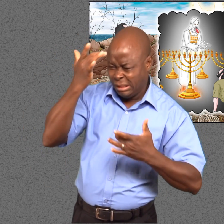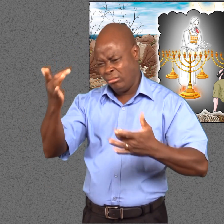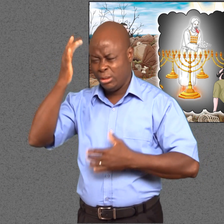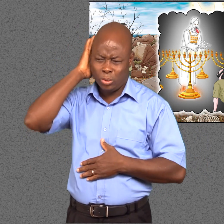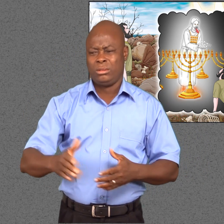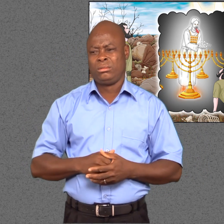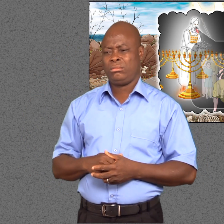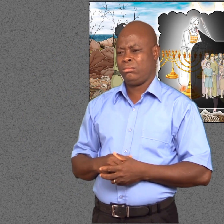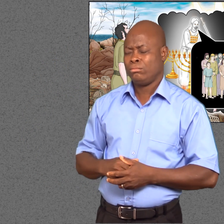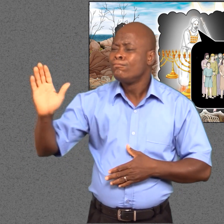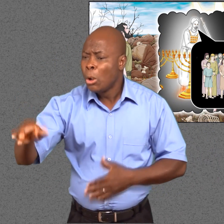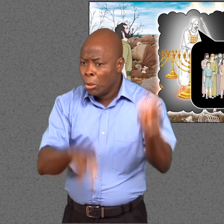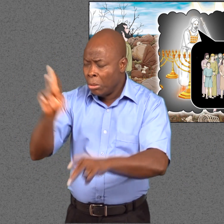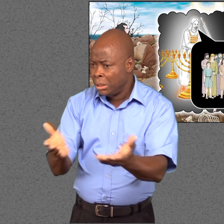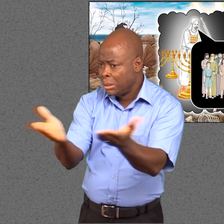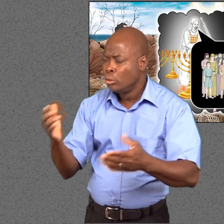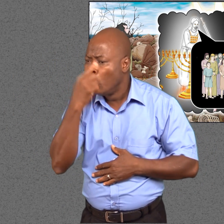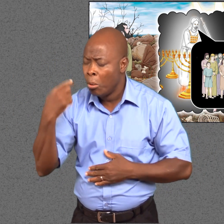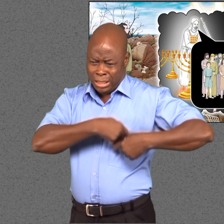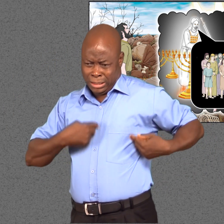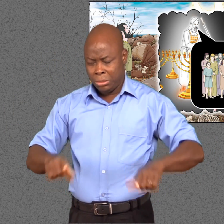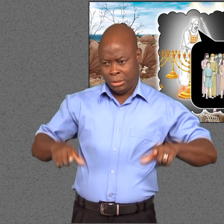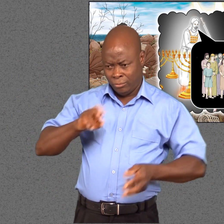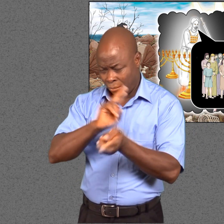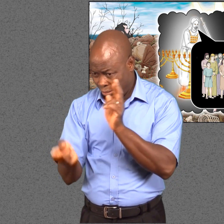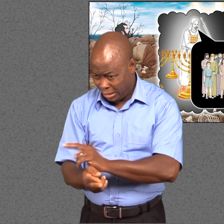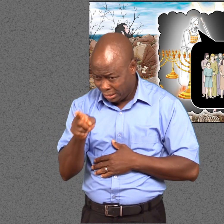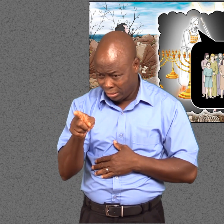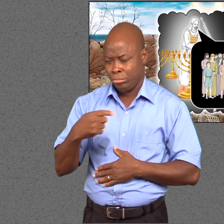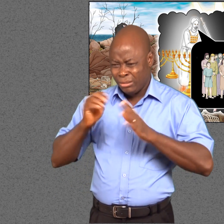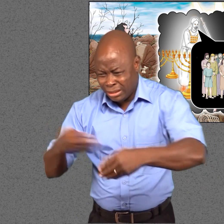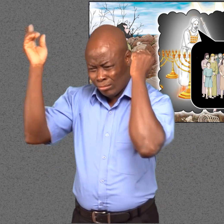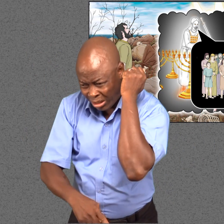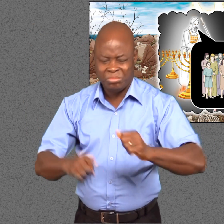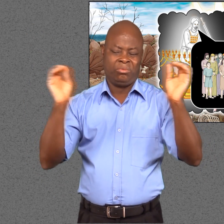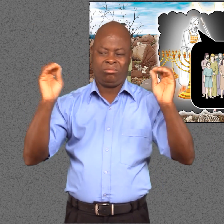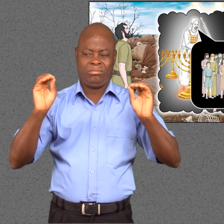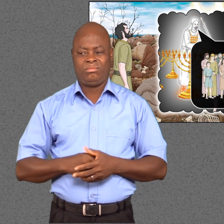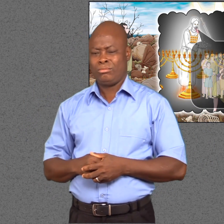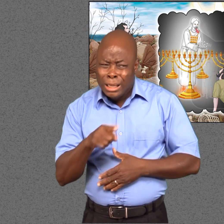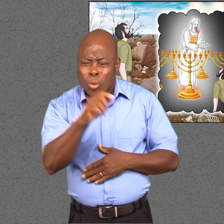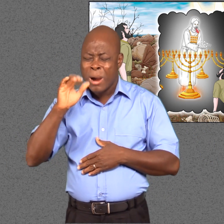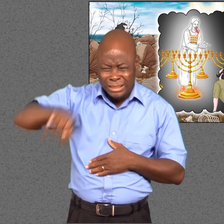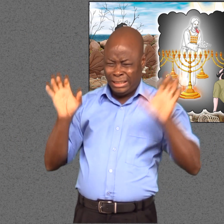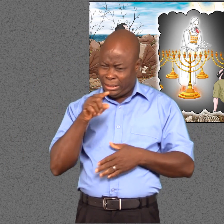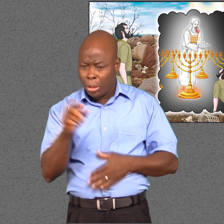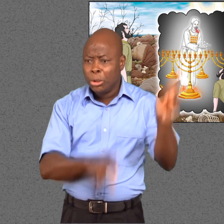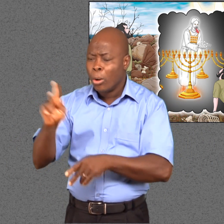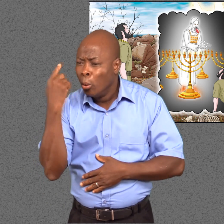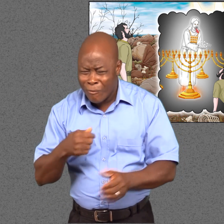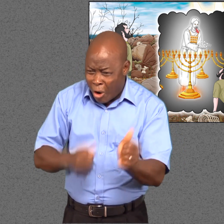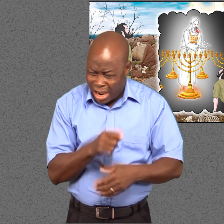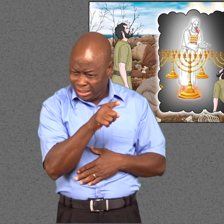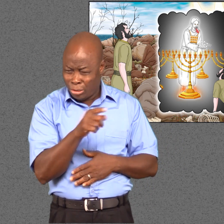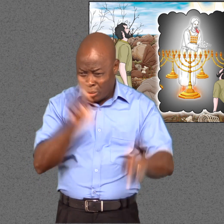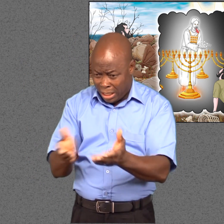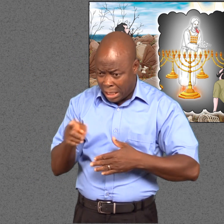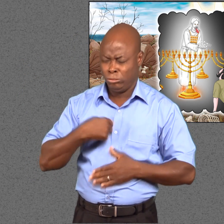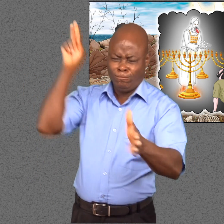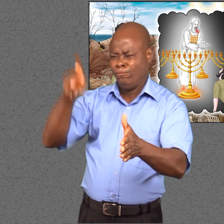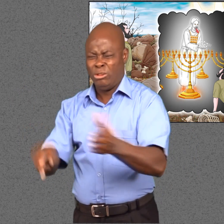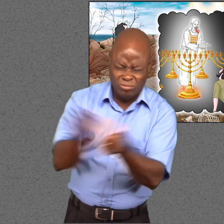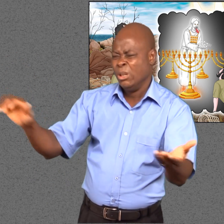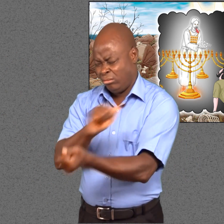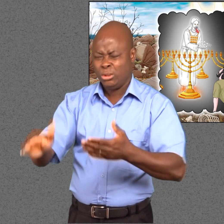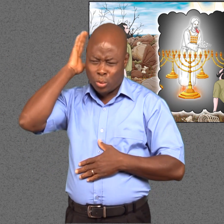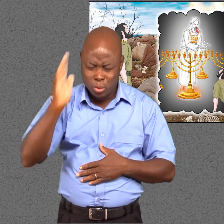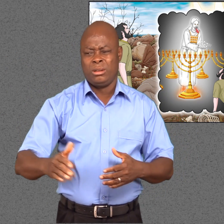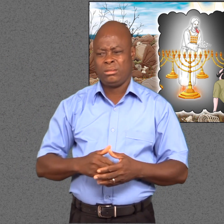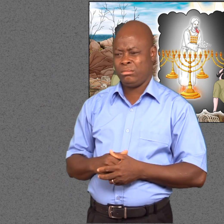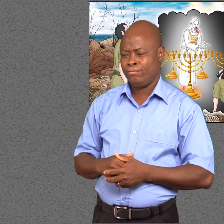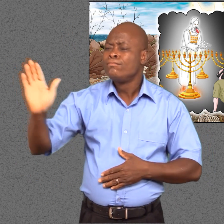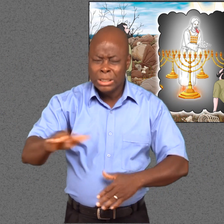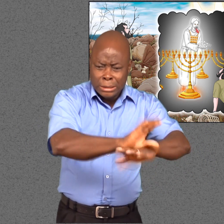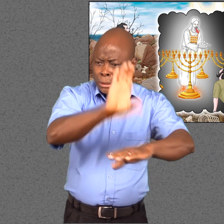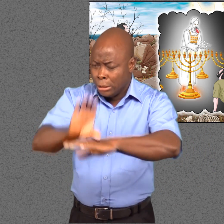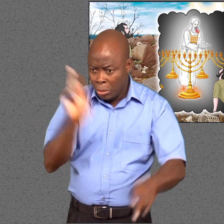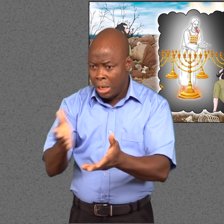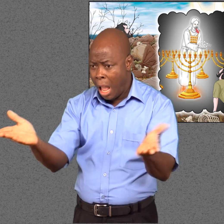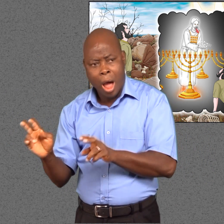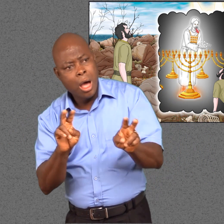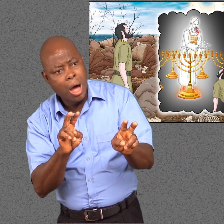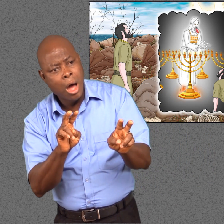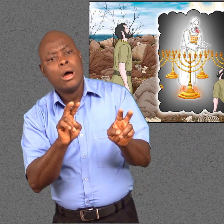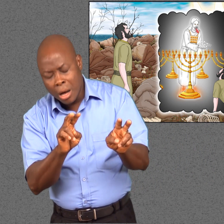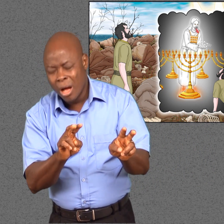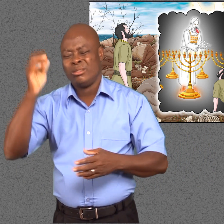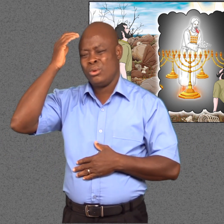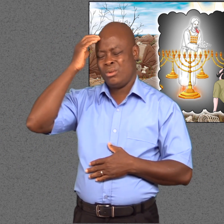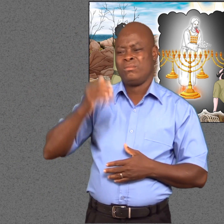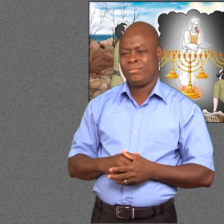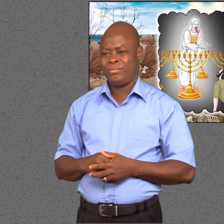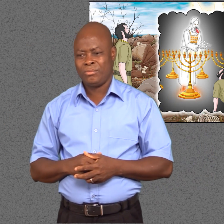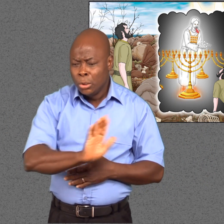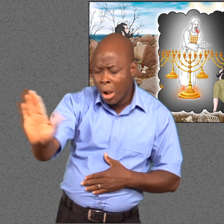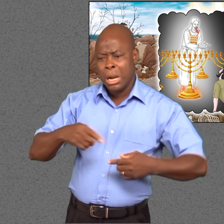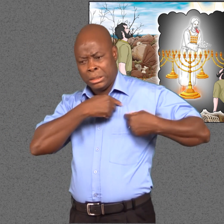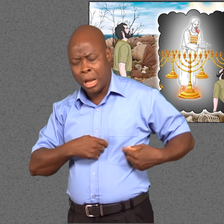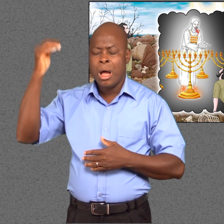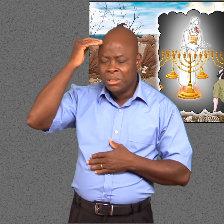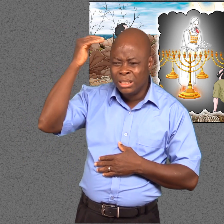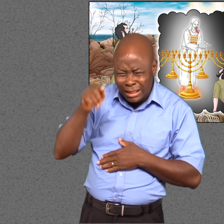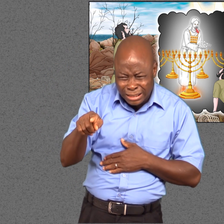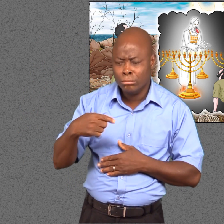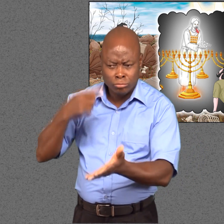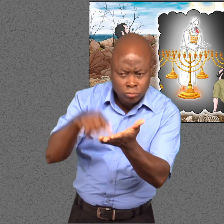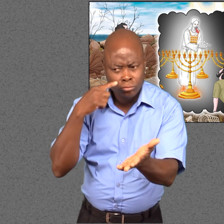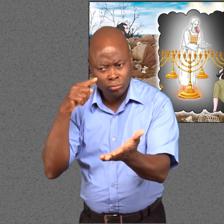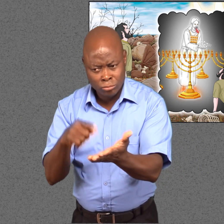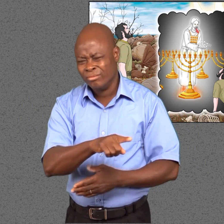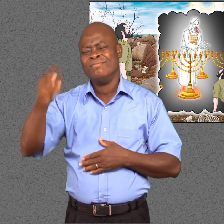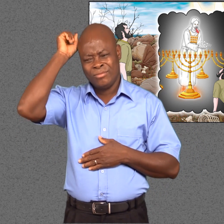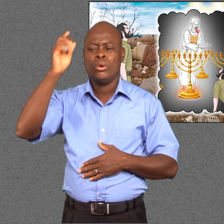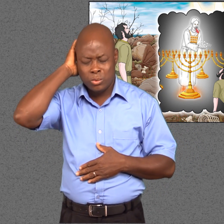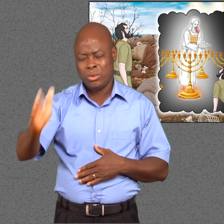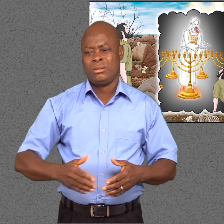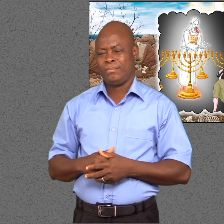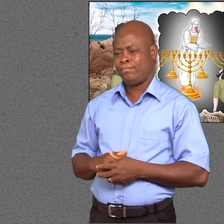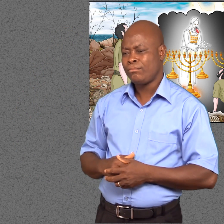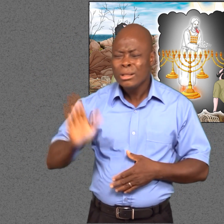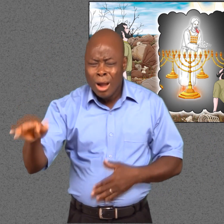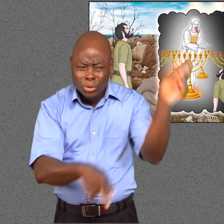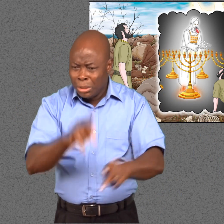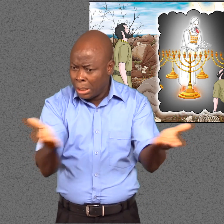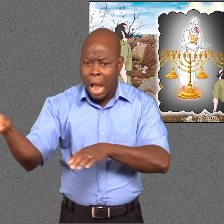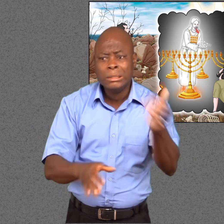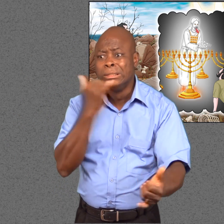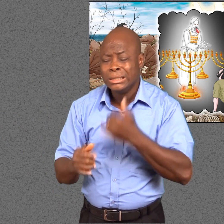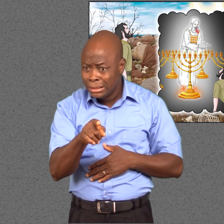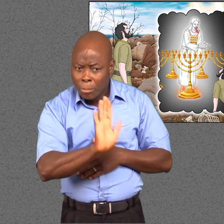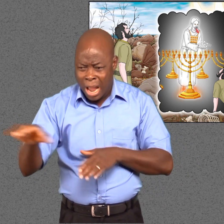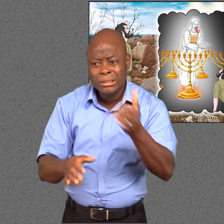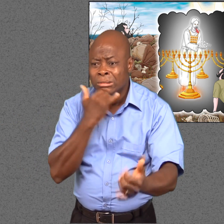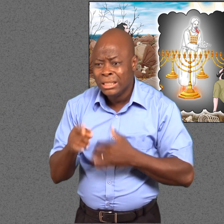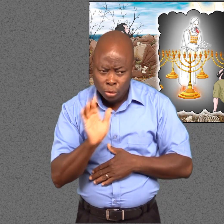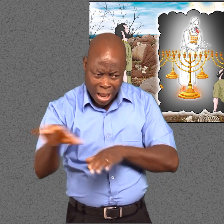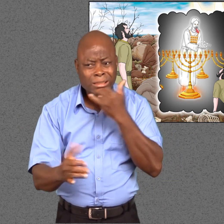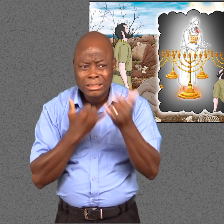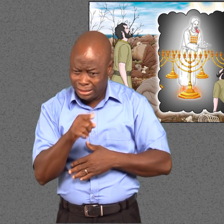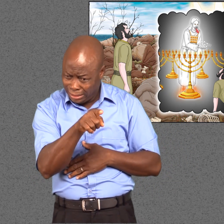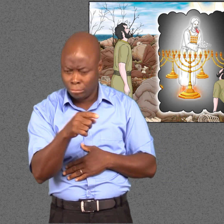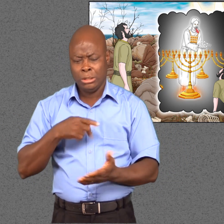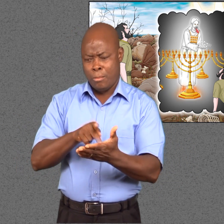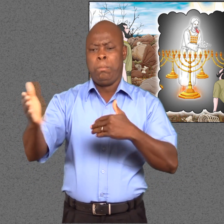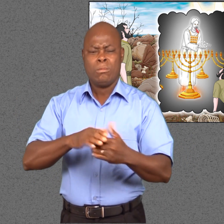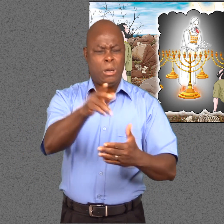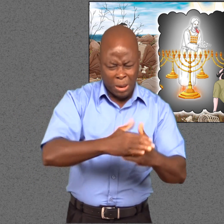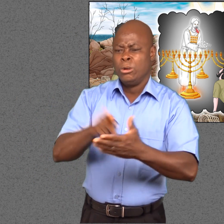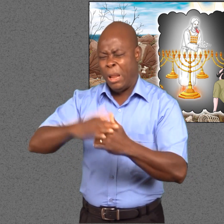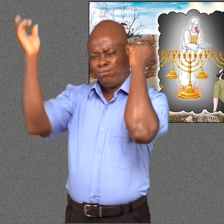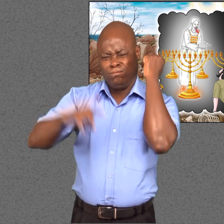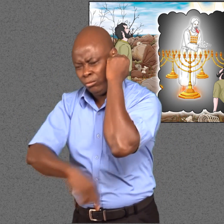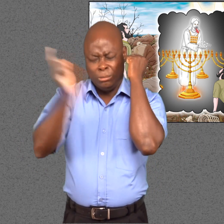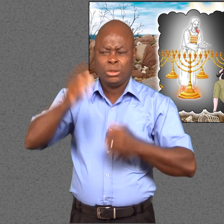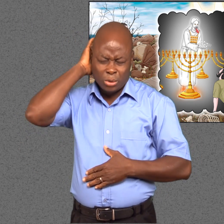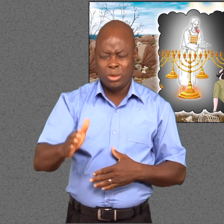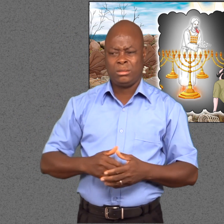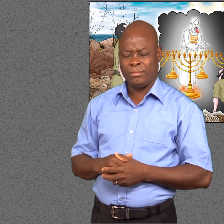Then I will strike her children dead, and all the churches will know that I am the One who searches minds and hearts, and I will repay each of you according to your deeds.